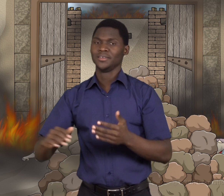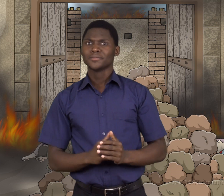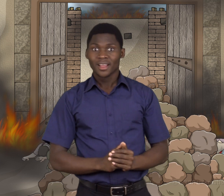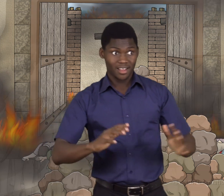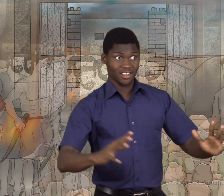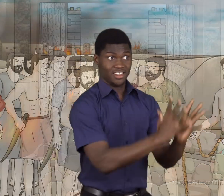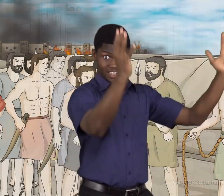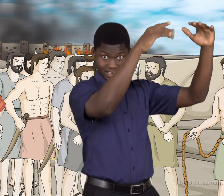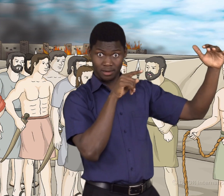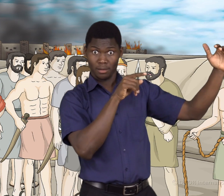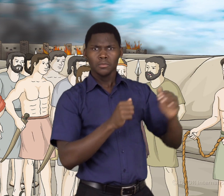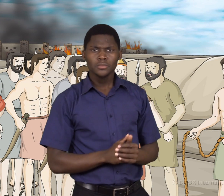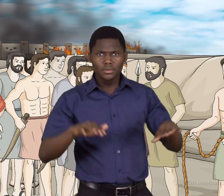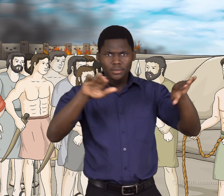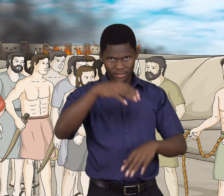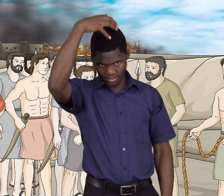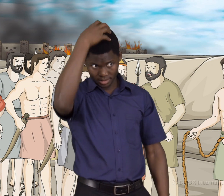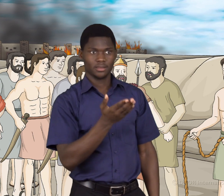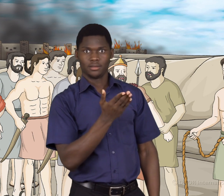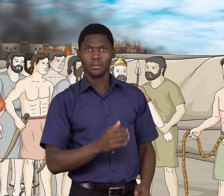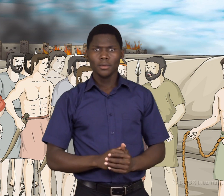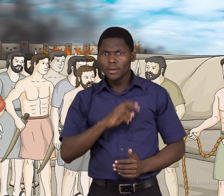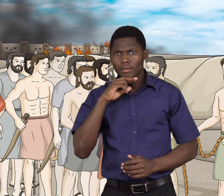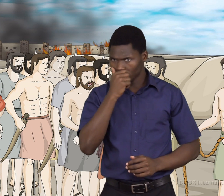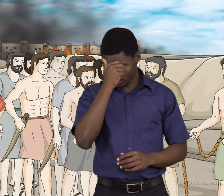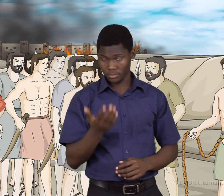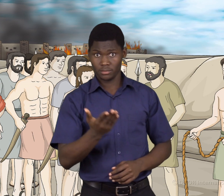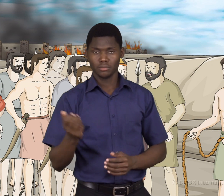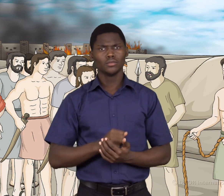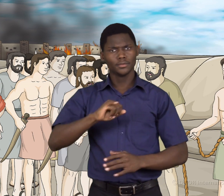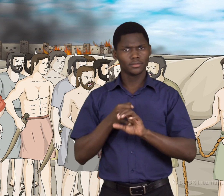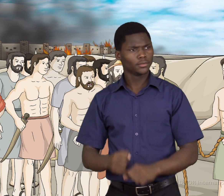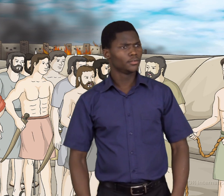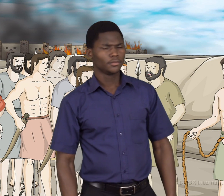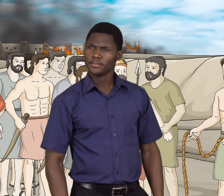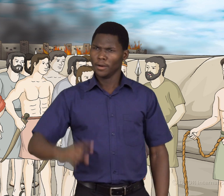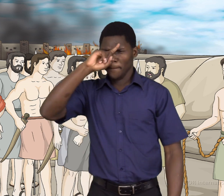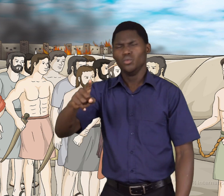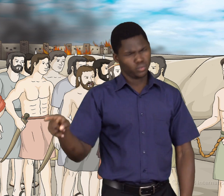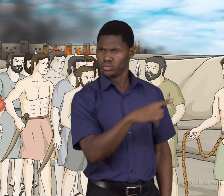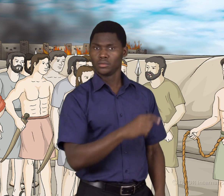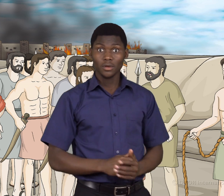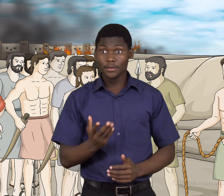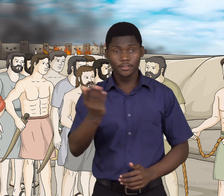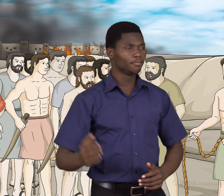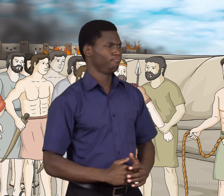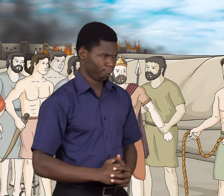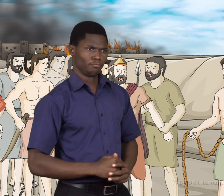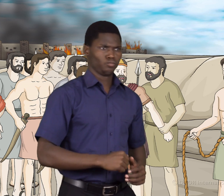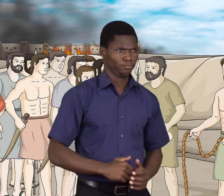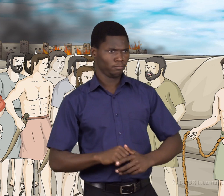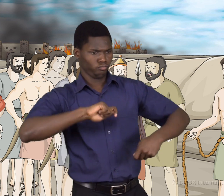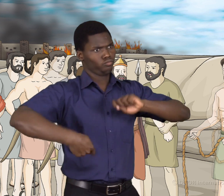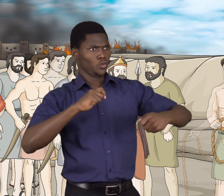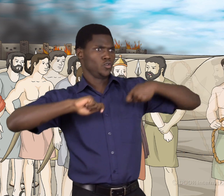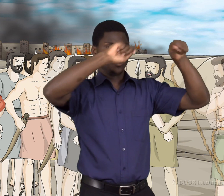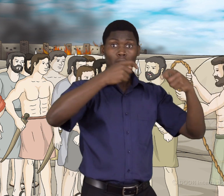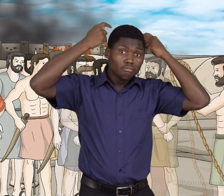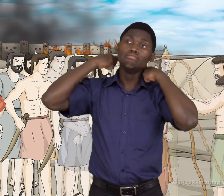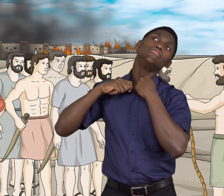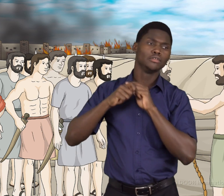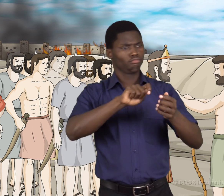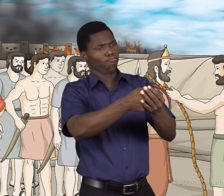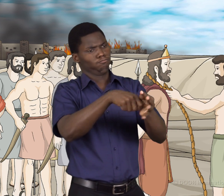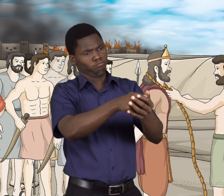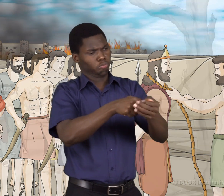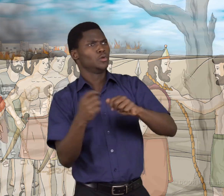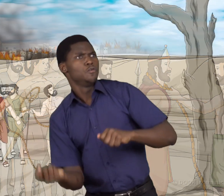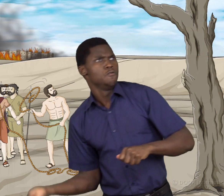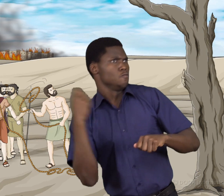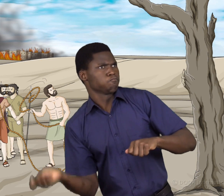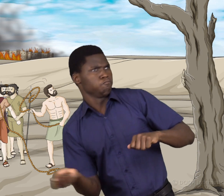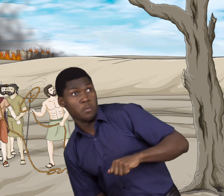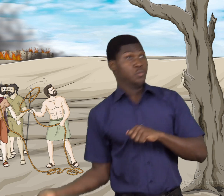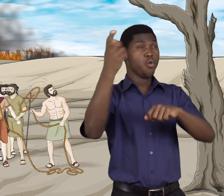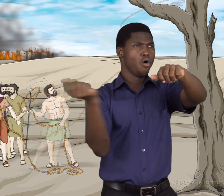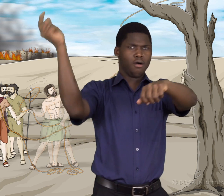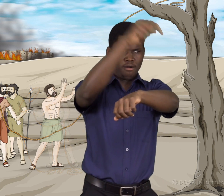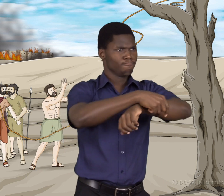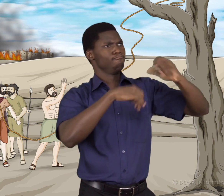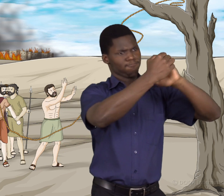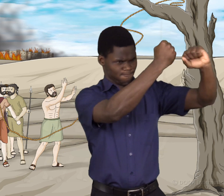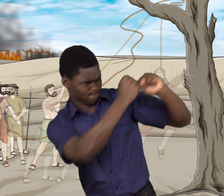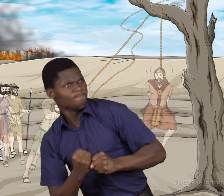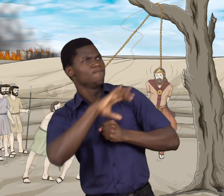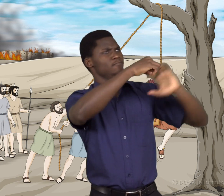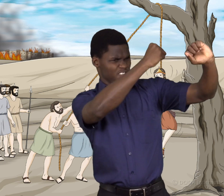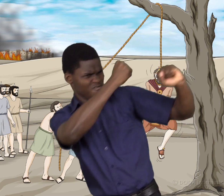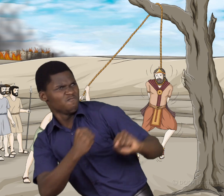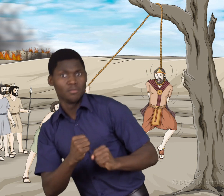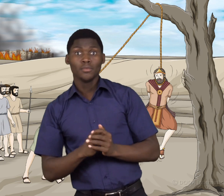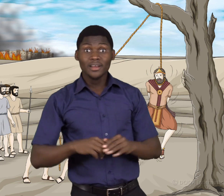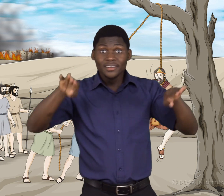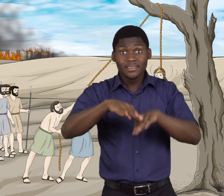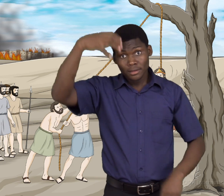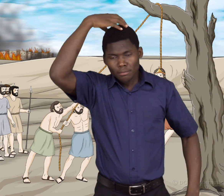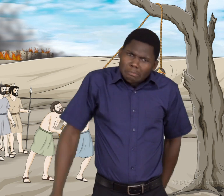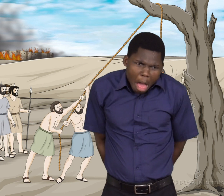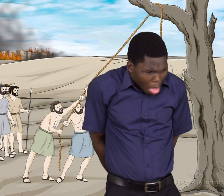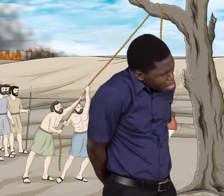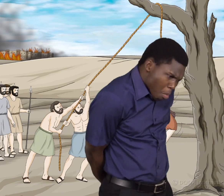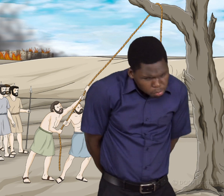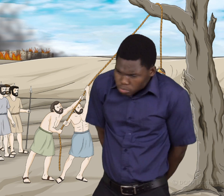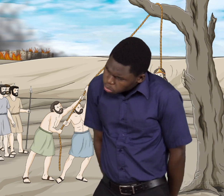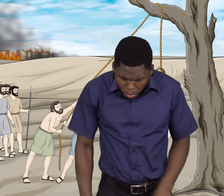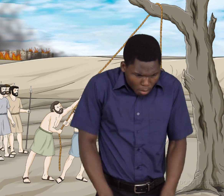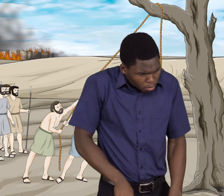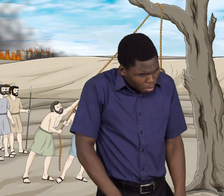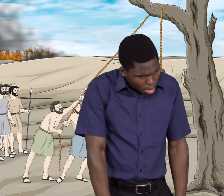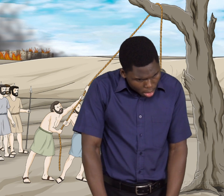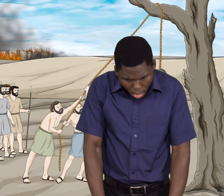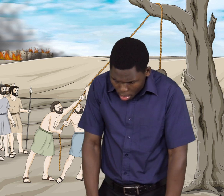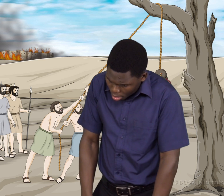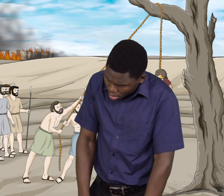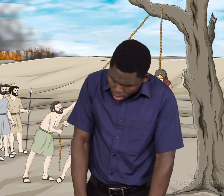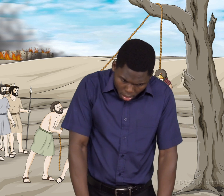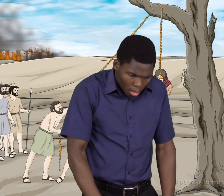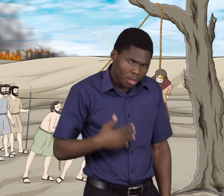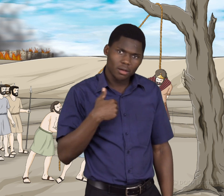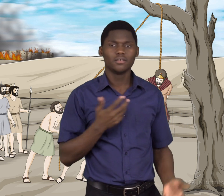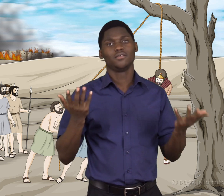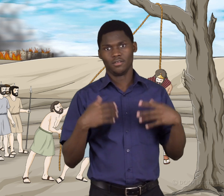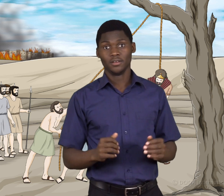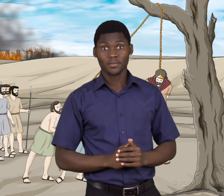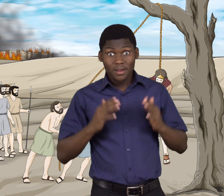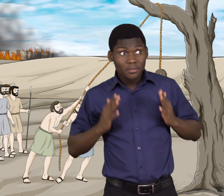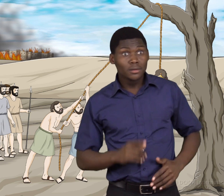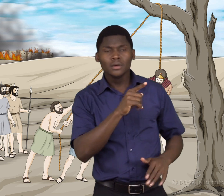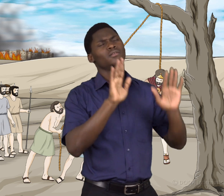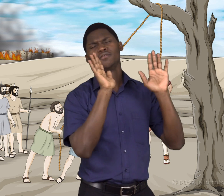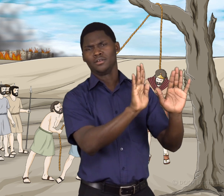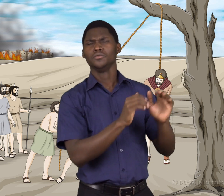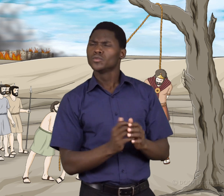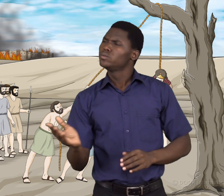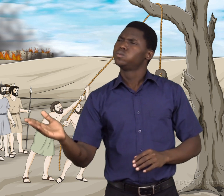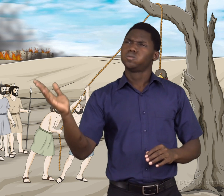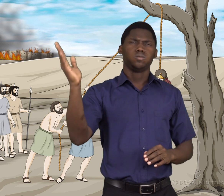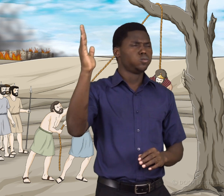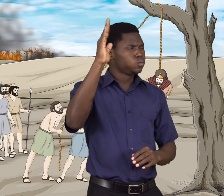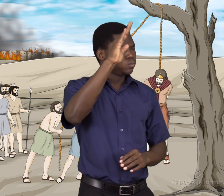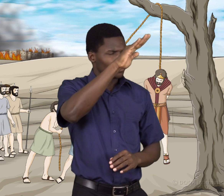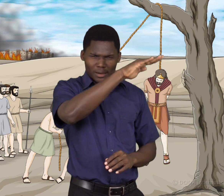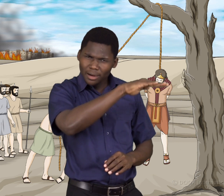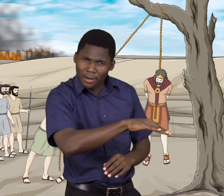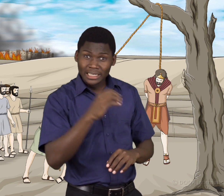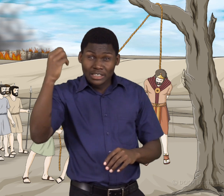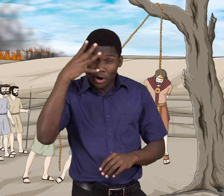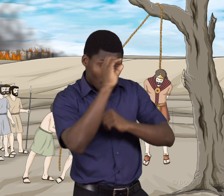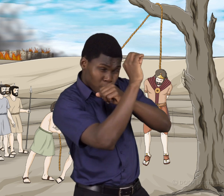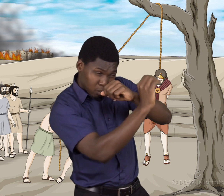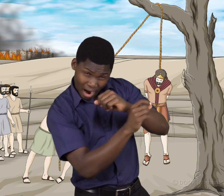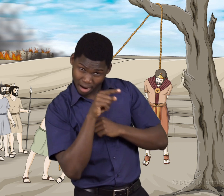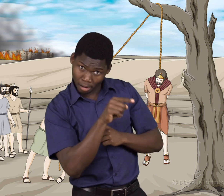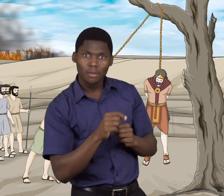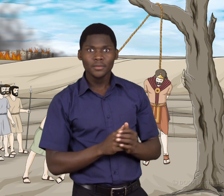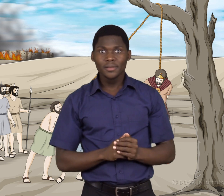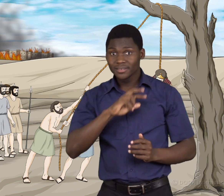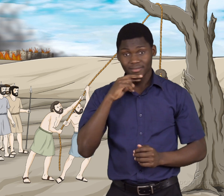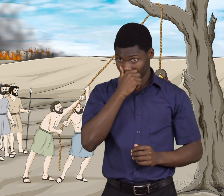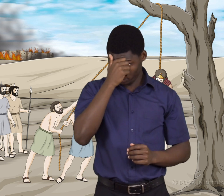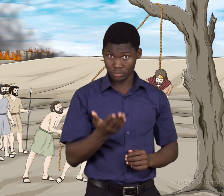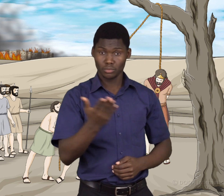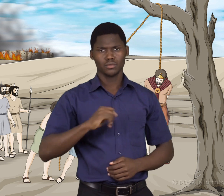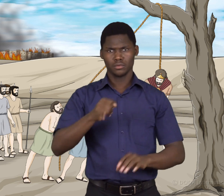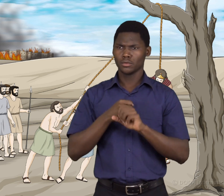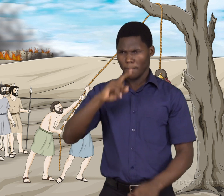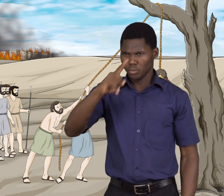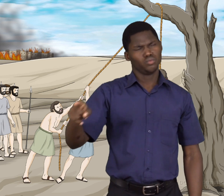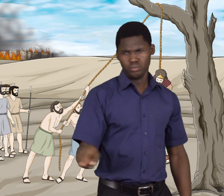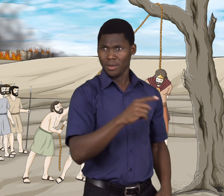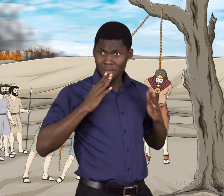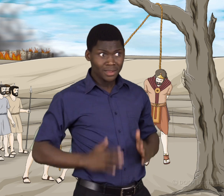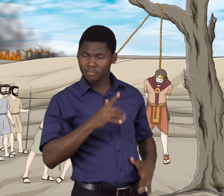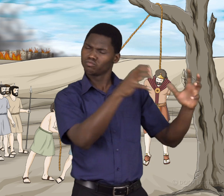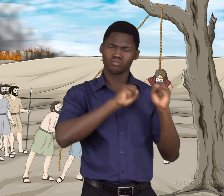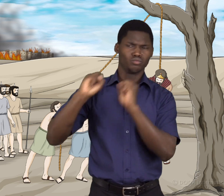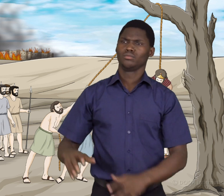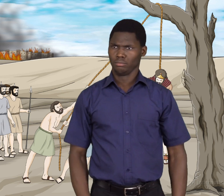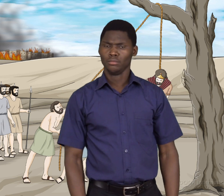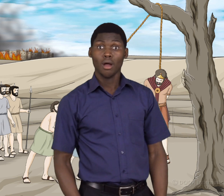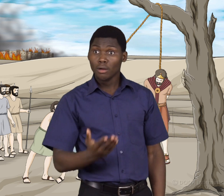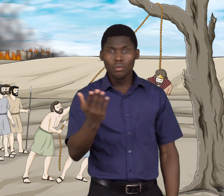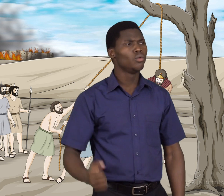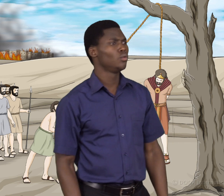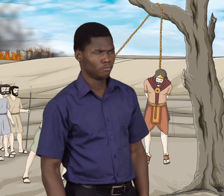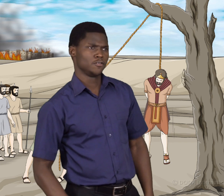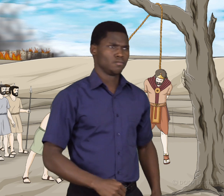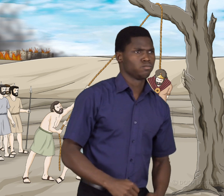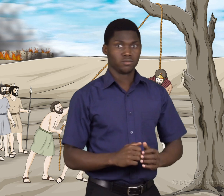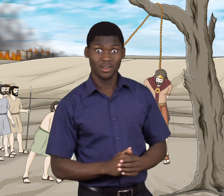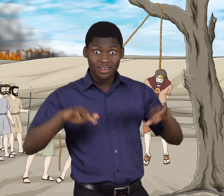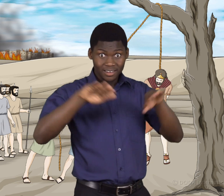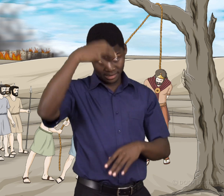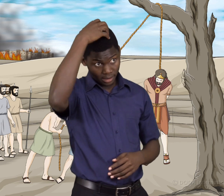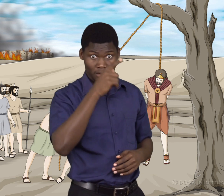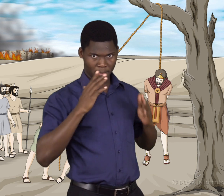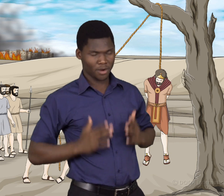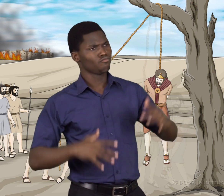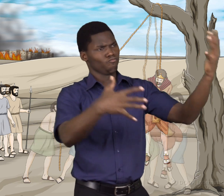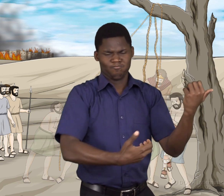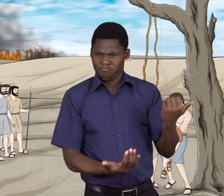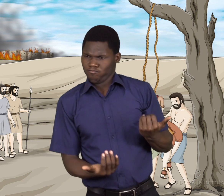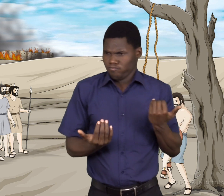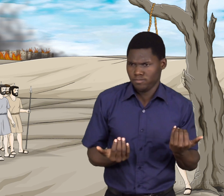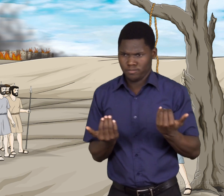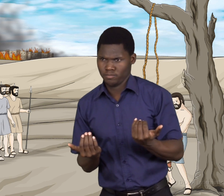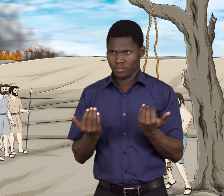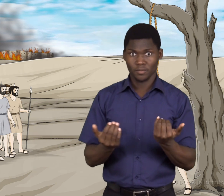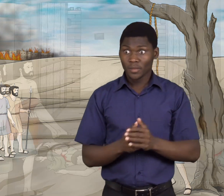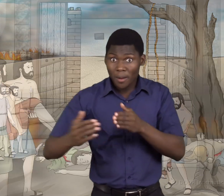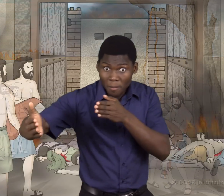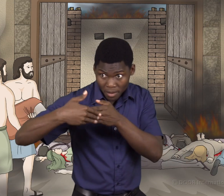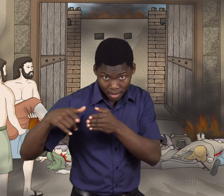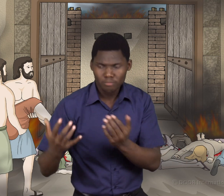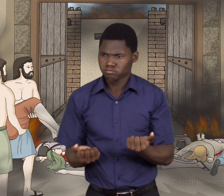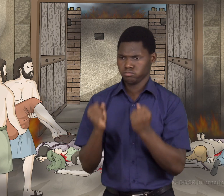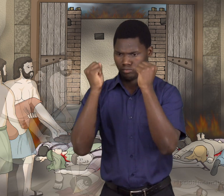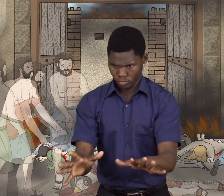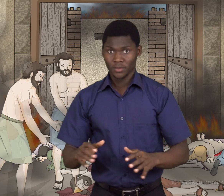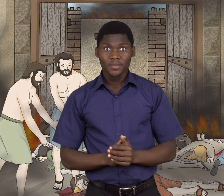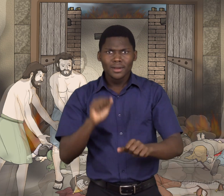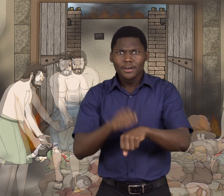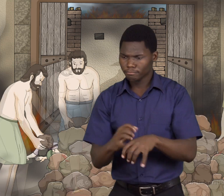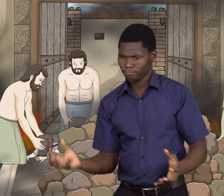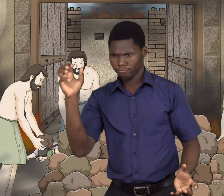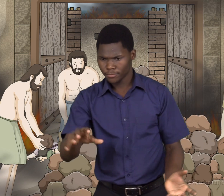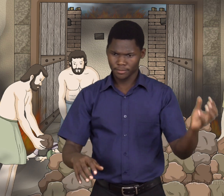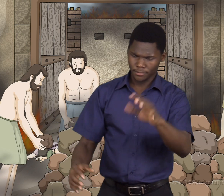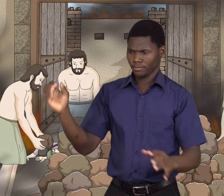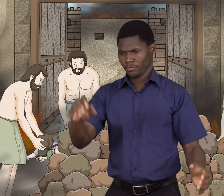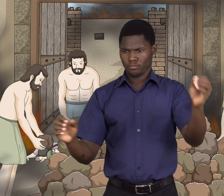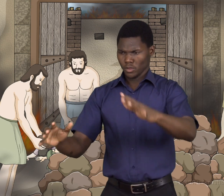He hung the king of Ai on a tree until evening, and at sunset Joshua commanded that they take down the body from the tree and throw it down at the entrance of the city gate.